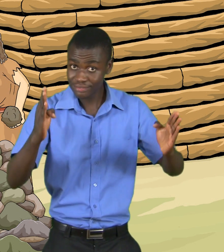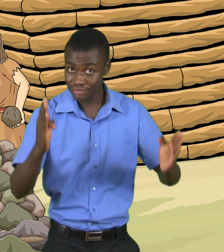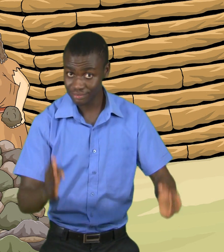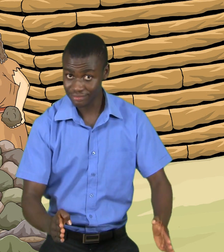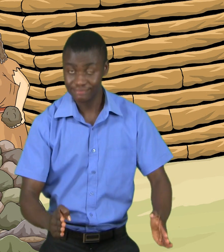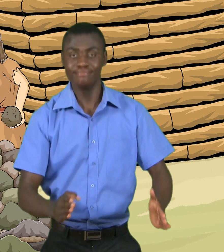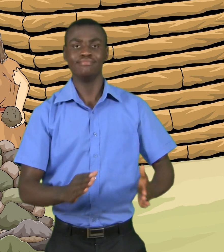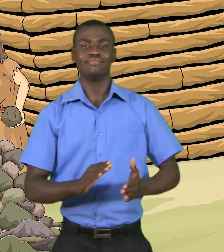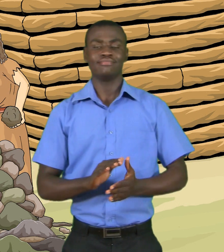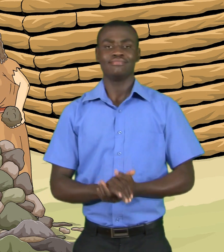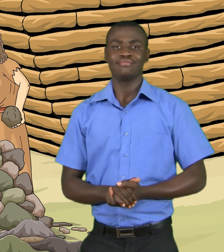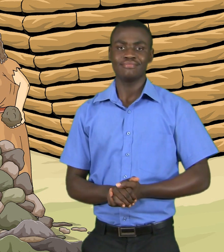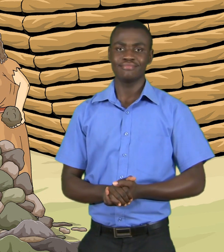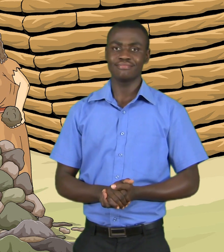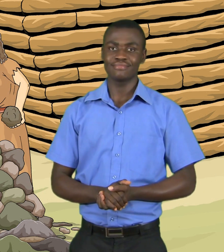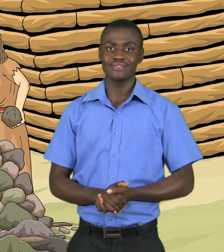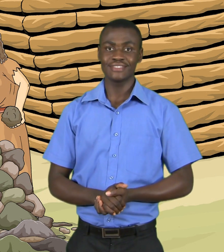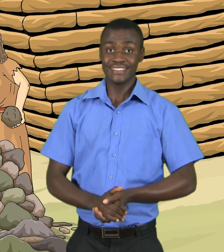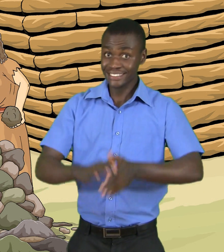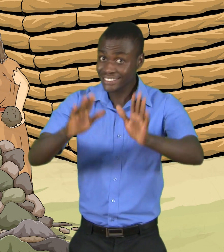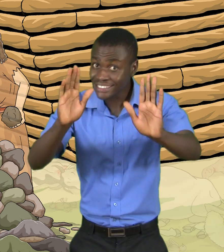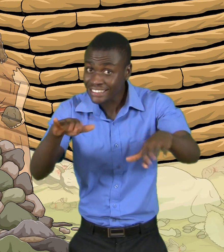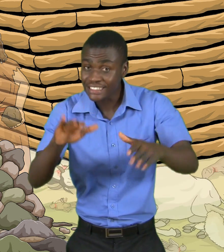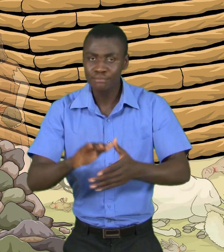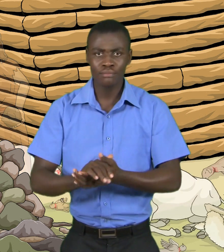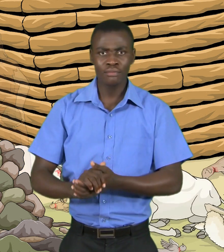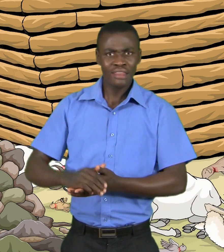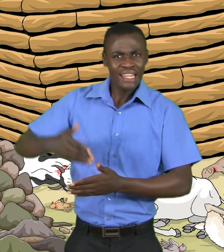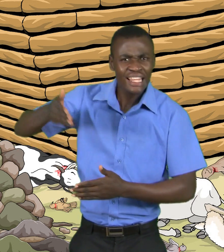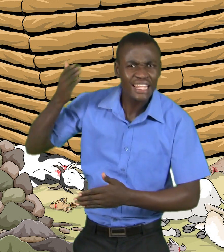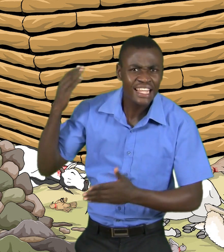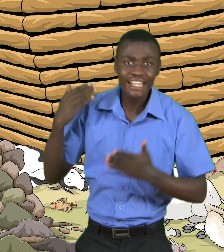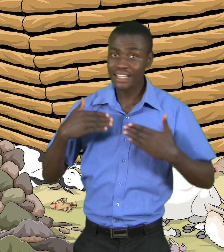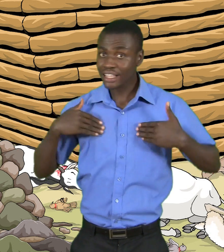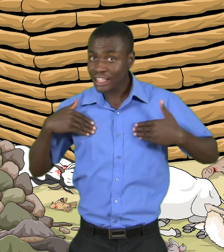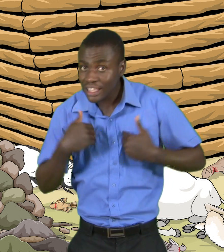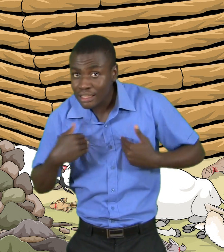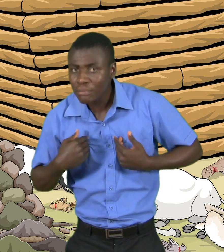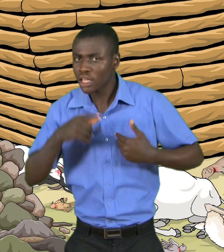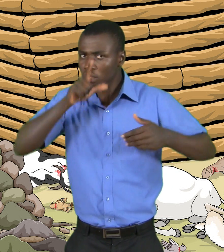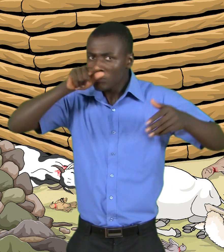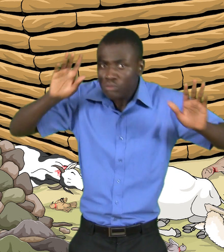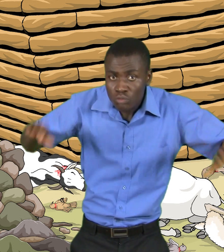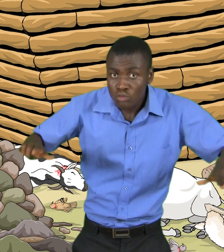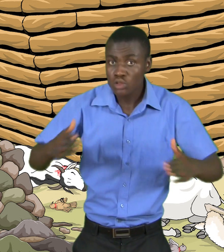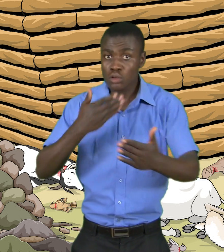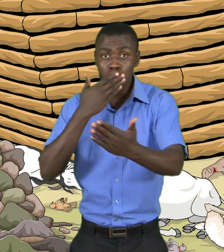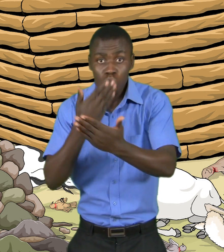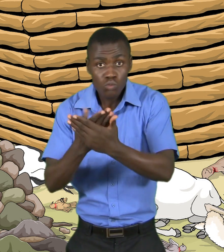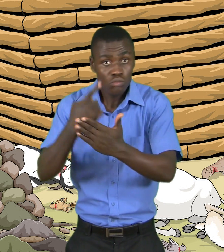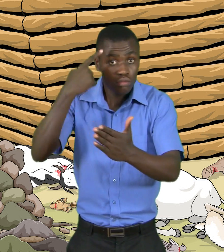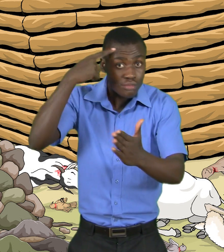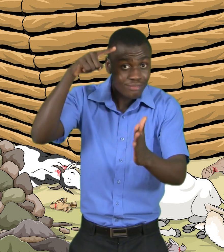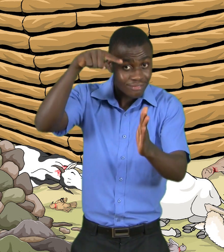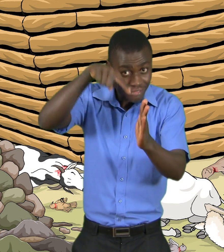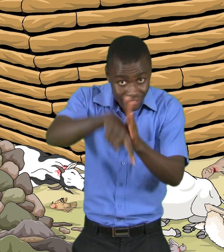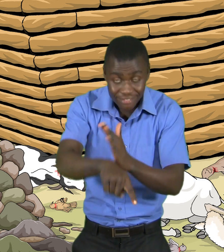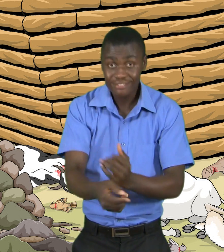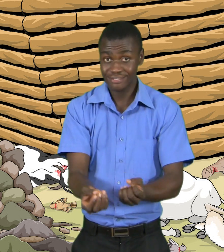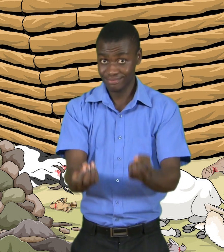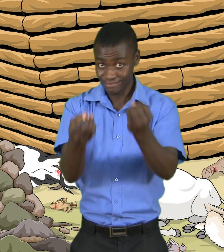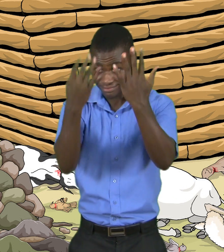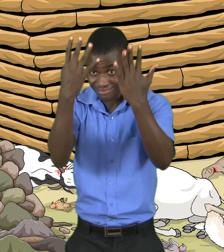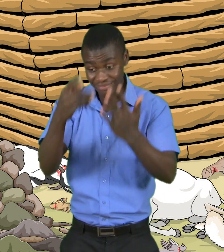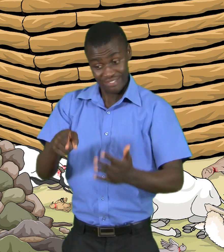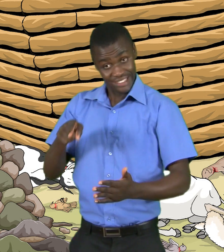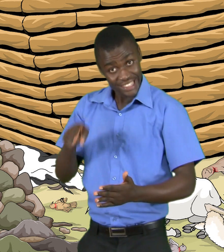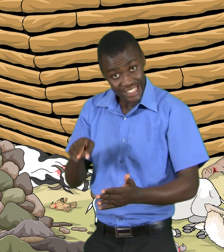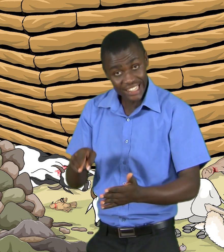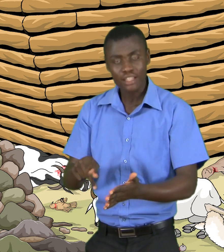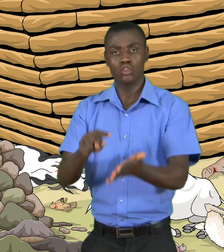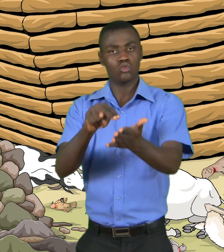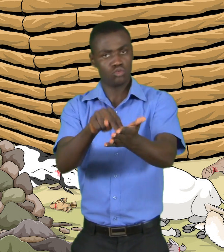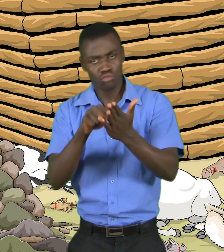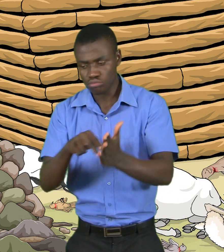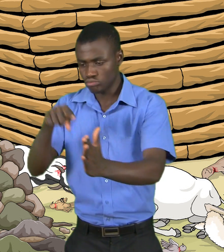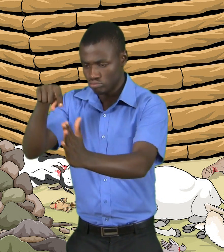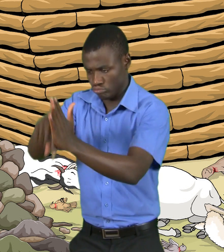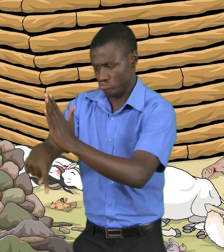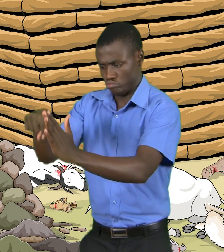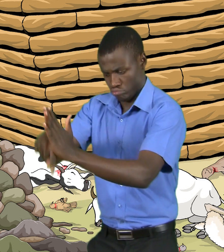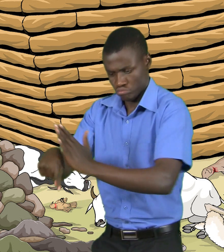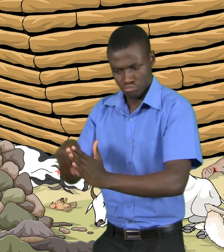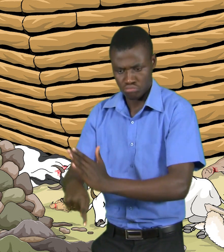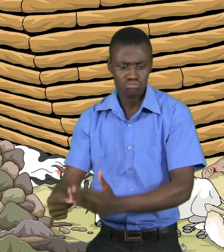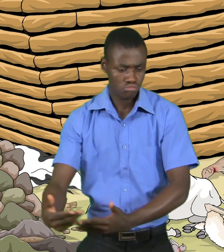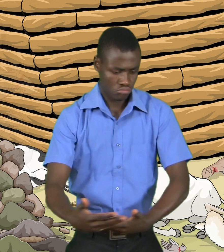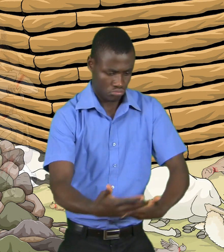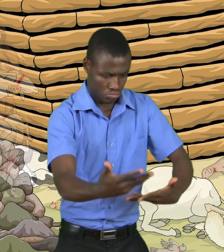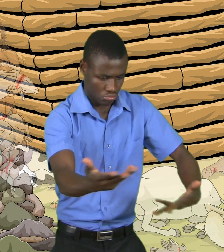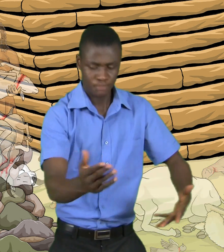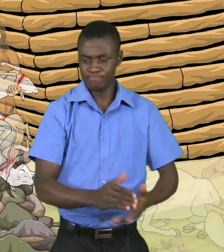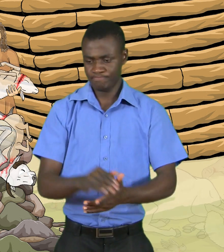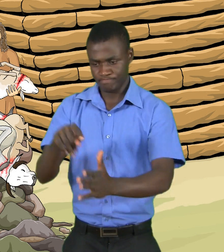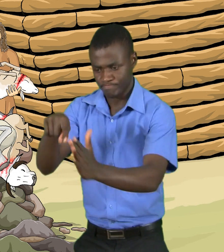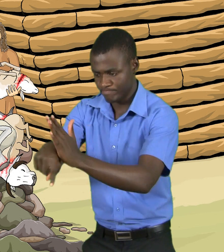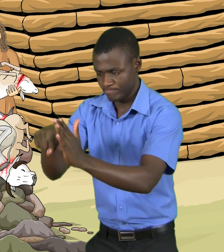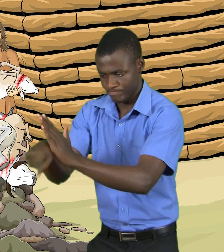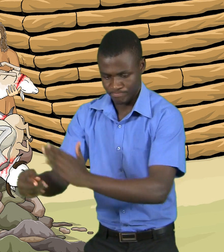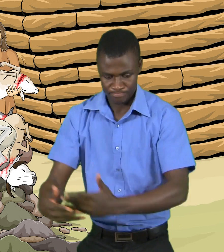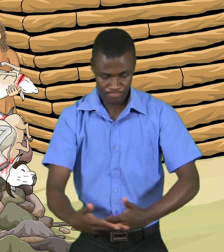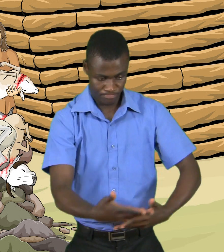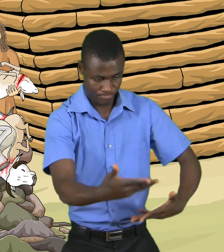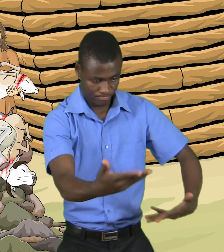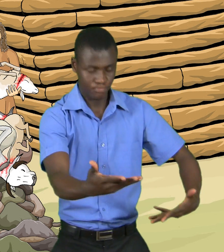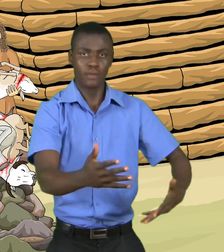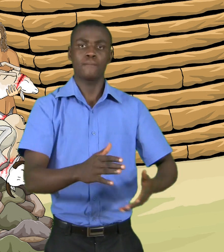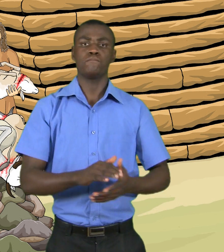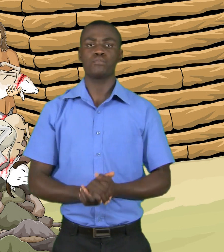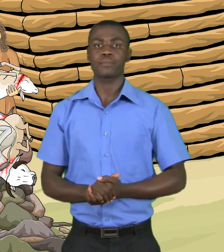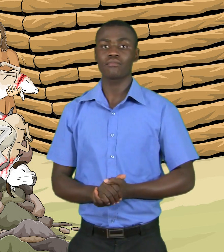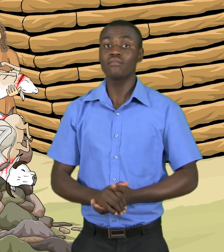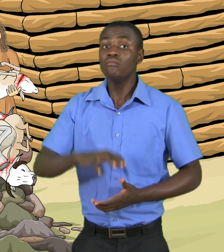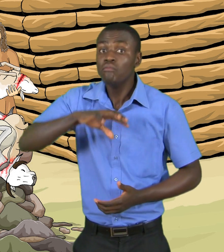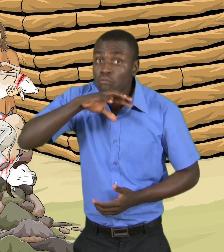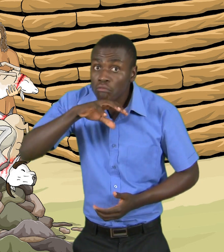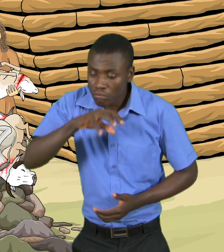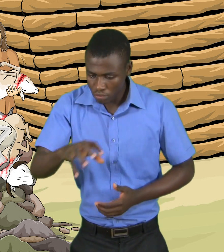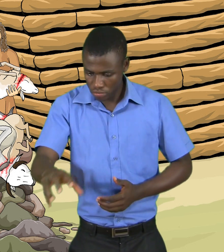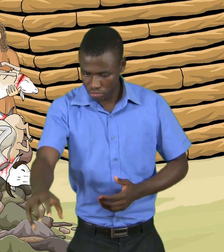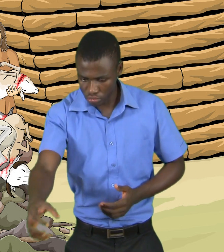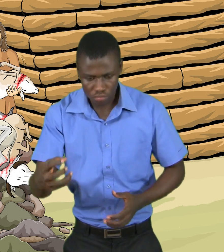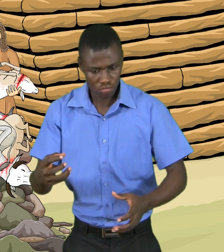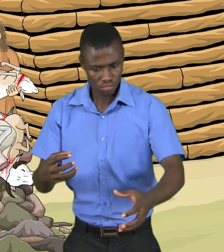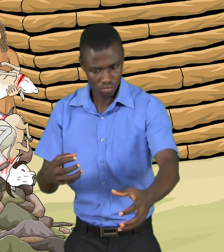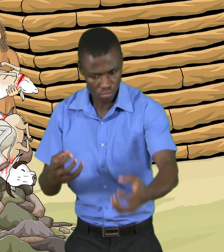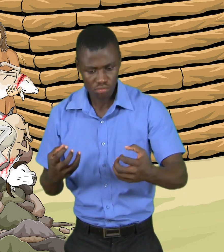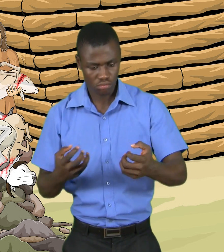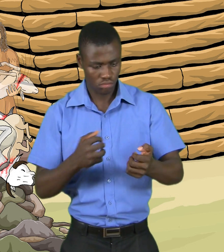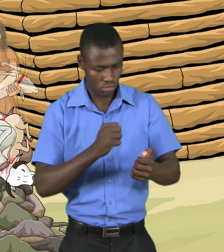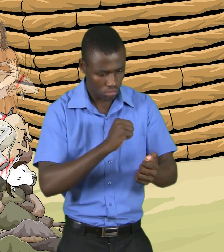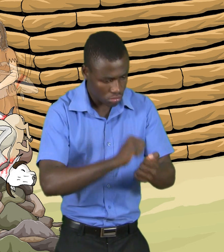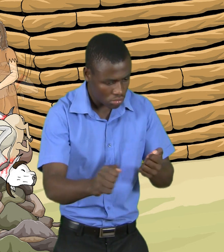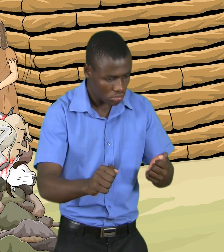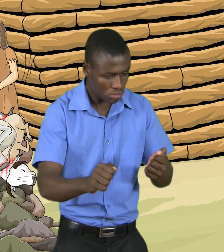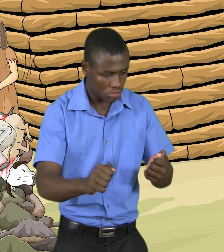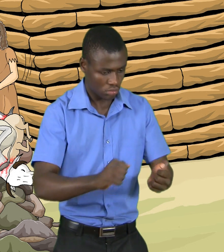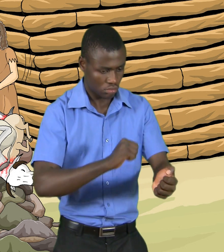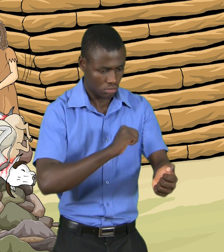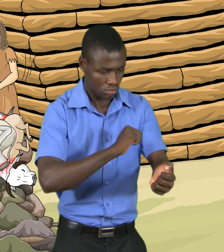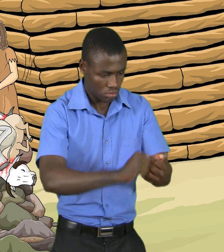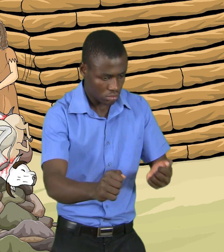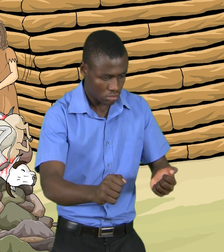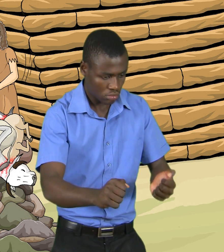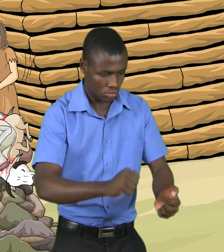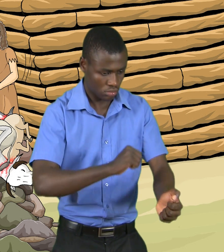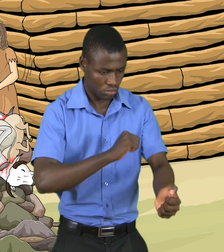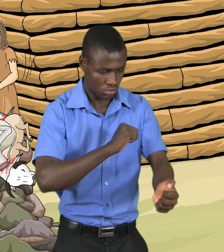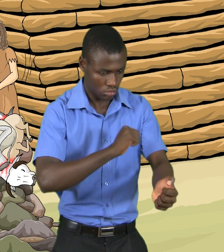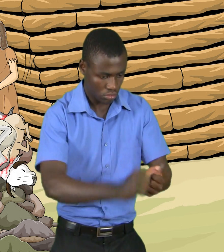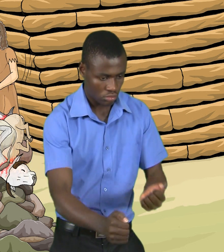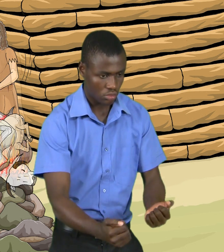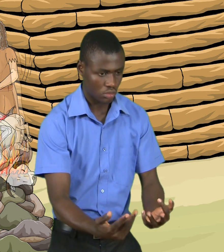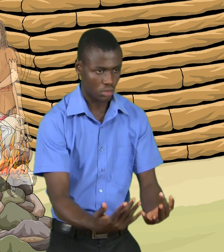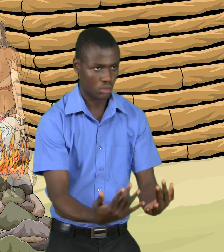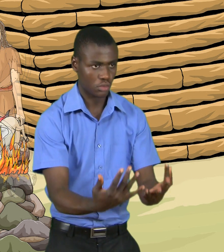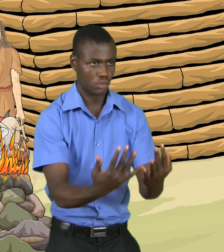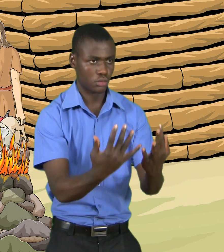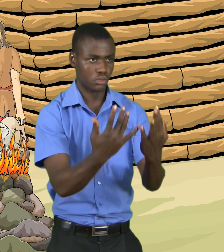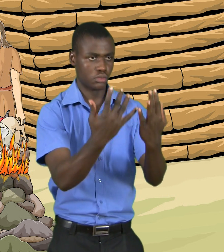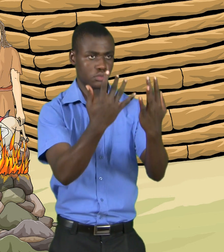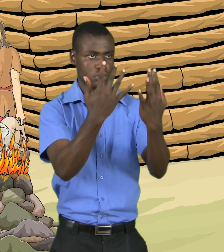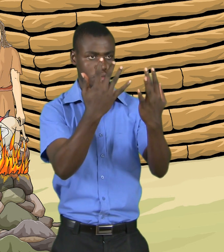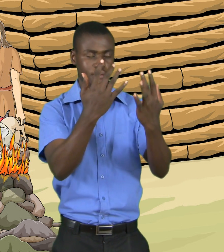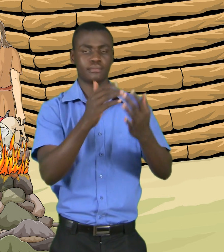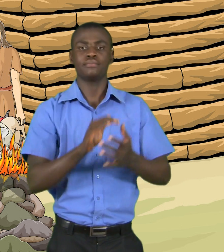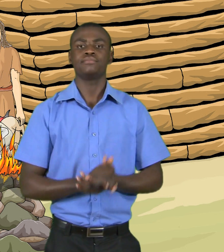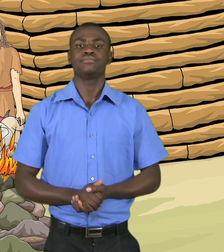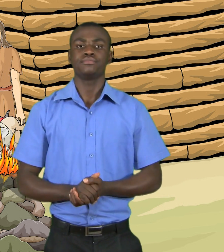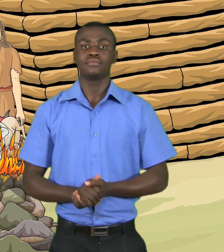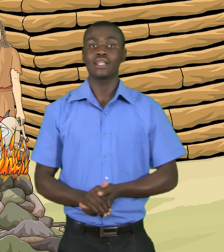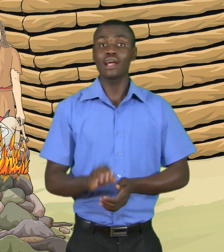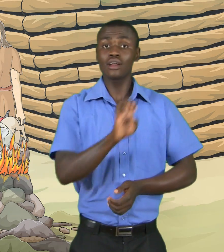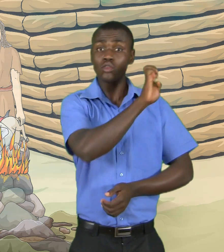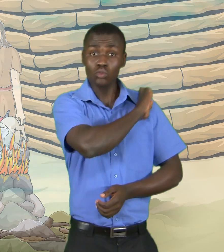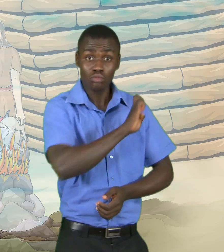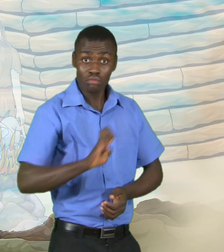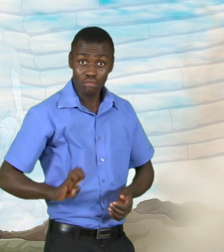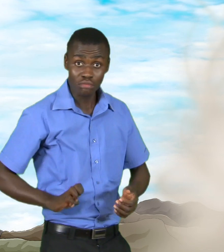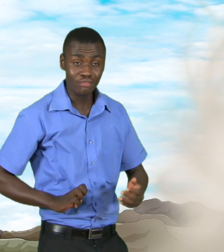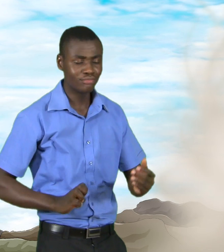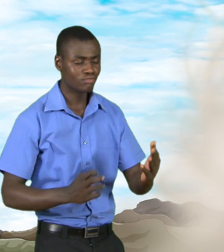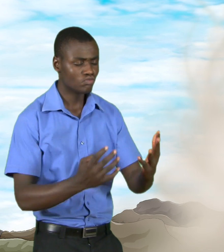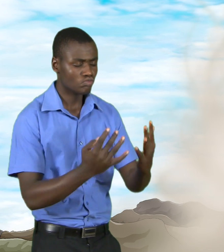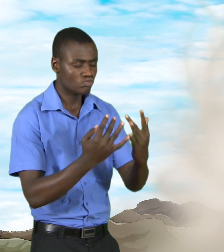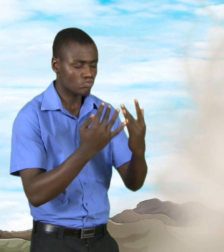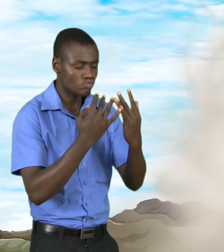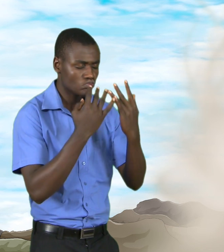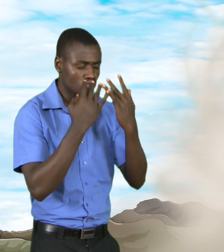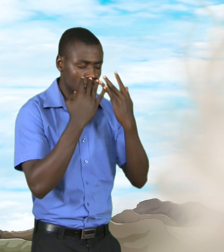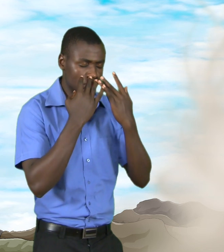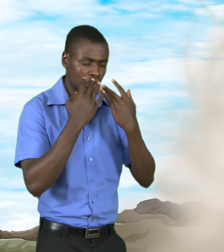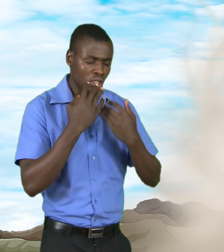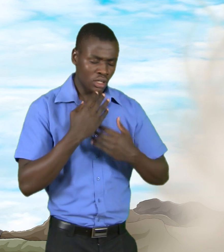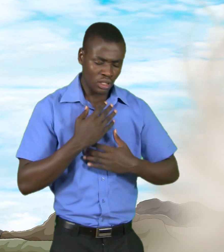And taking from every kind of clean animal and clean bird, he offered burnt offerings on the altar.